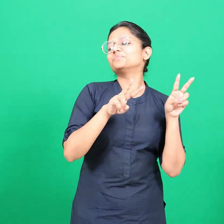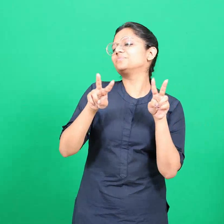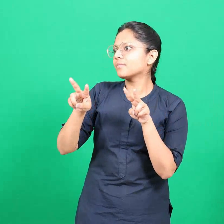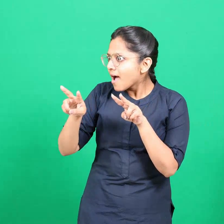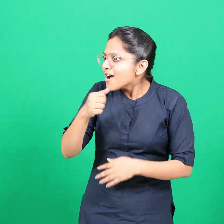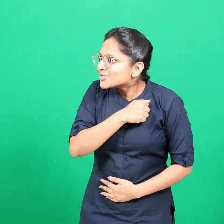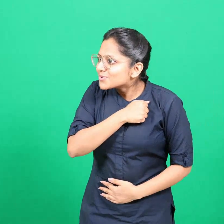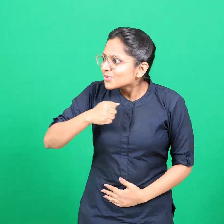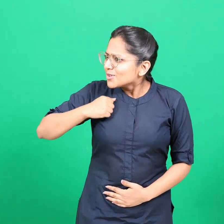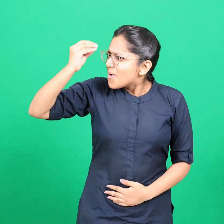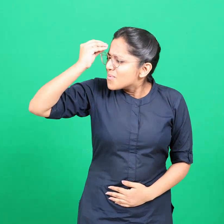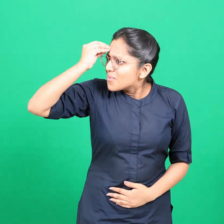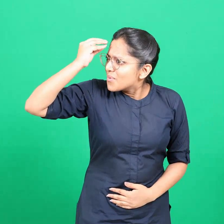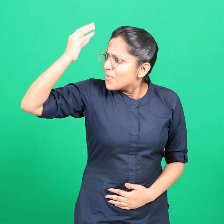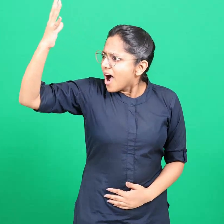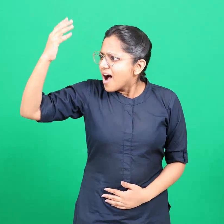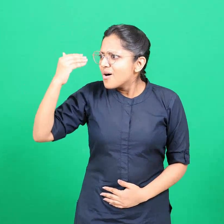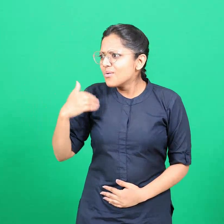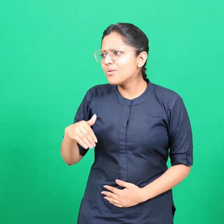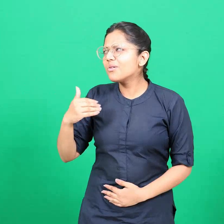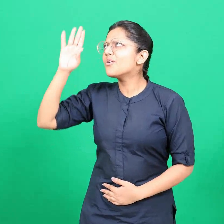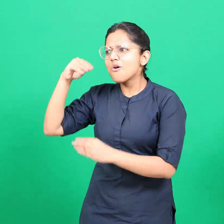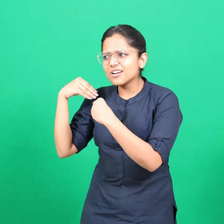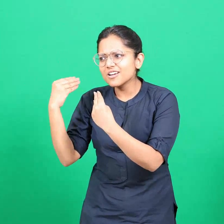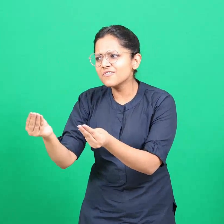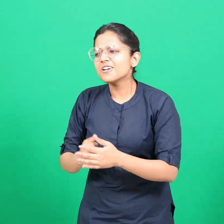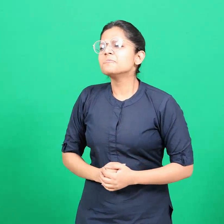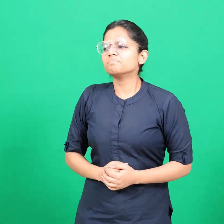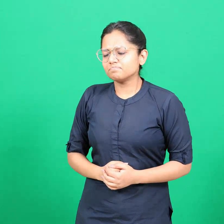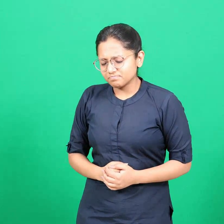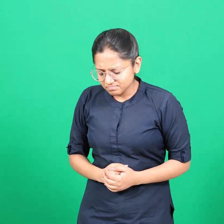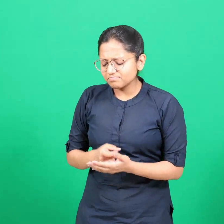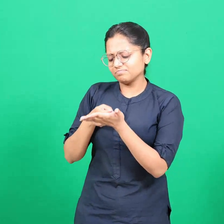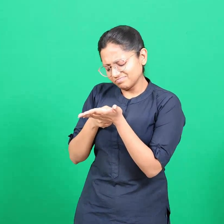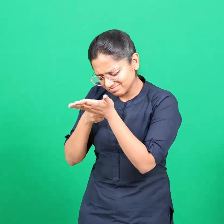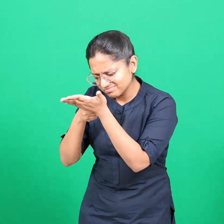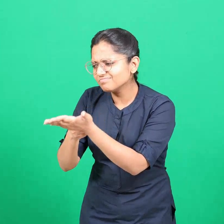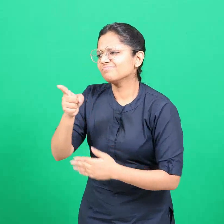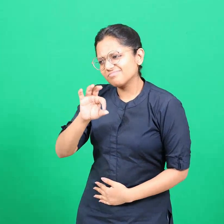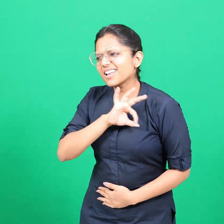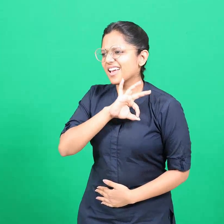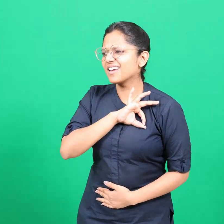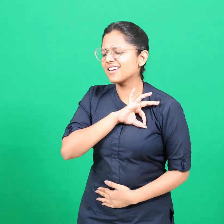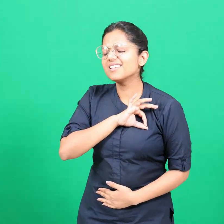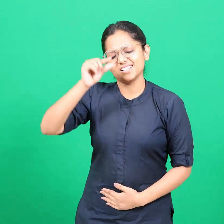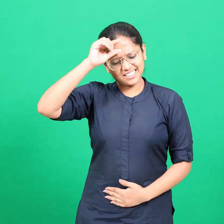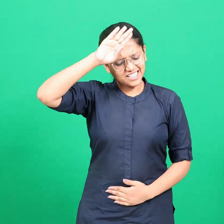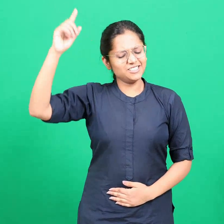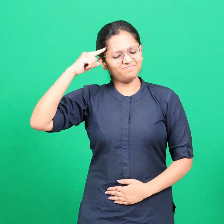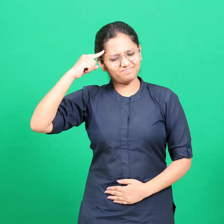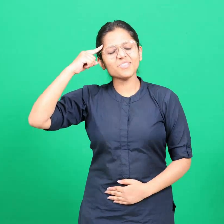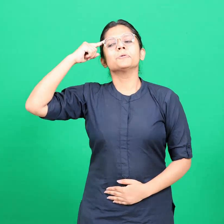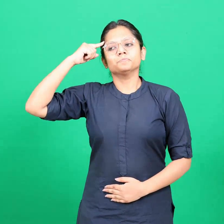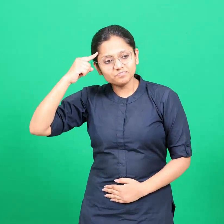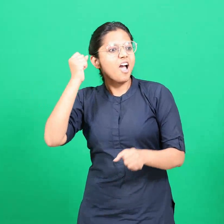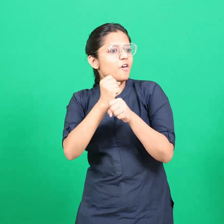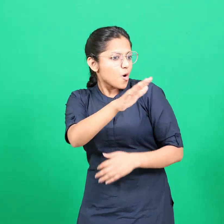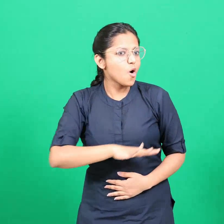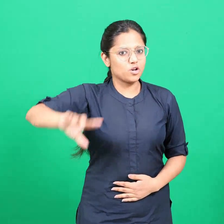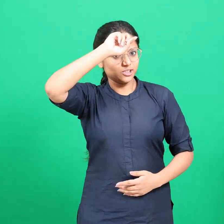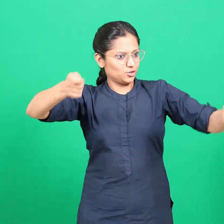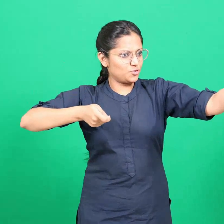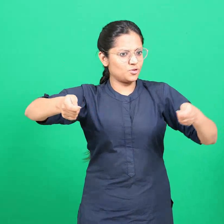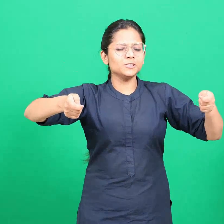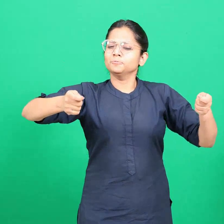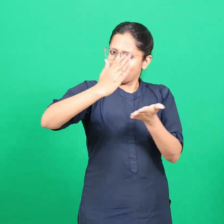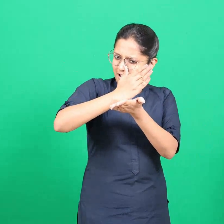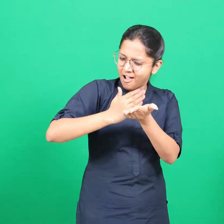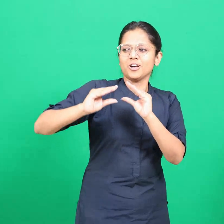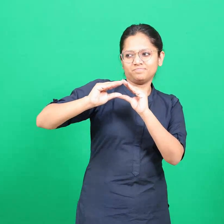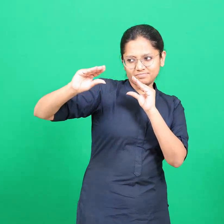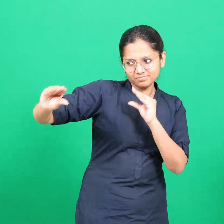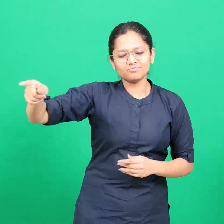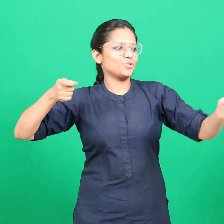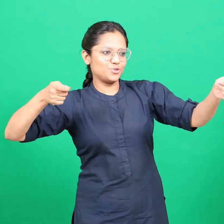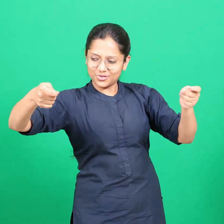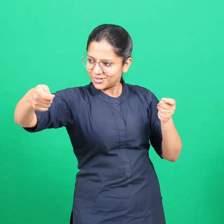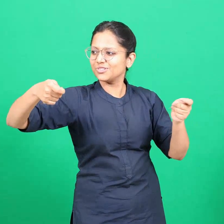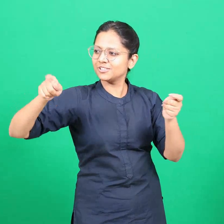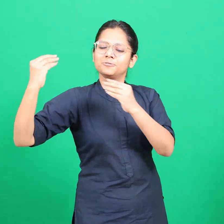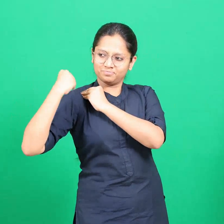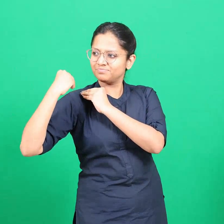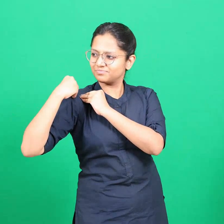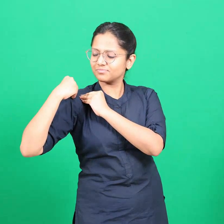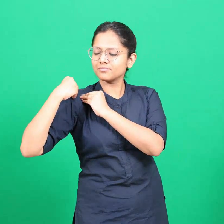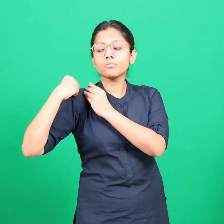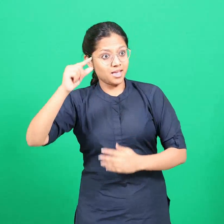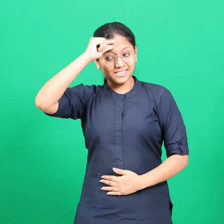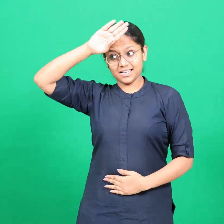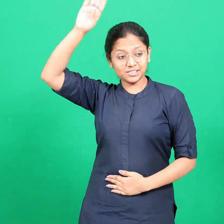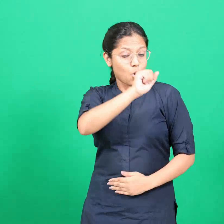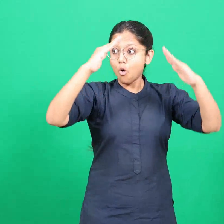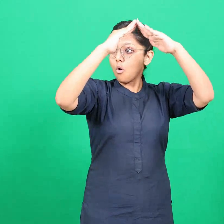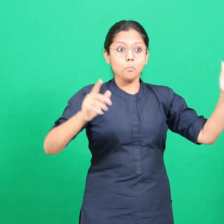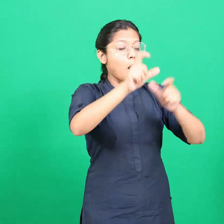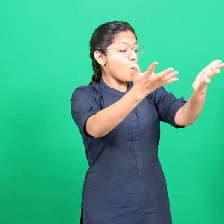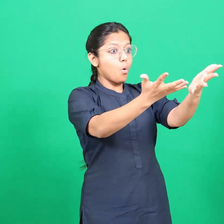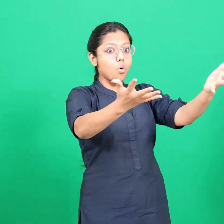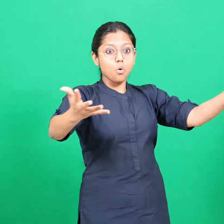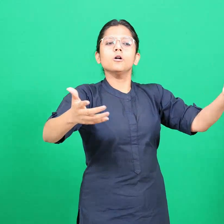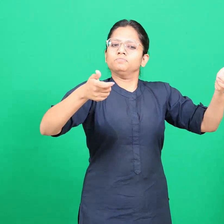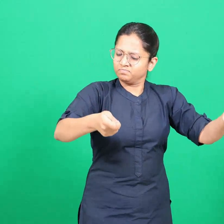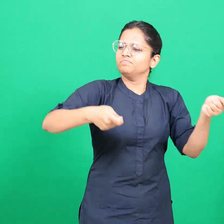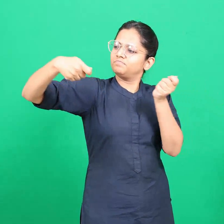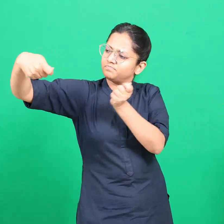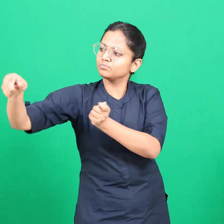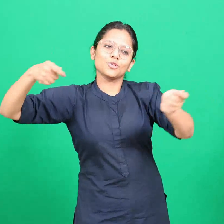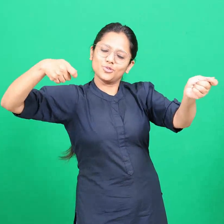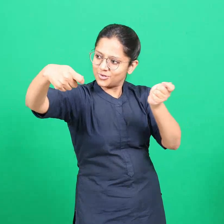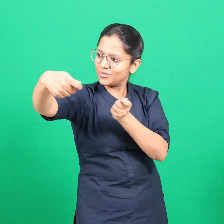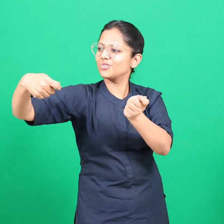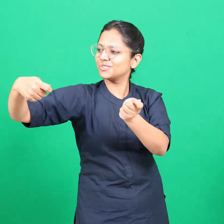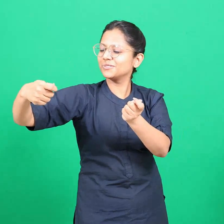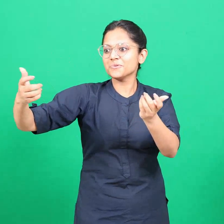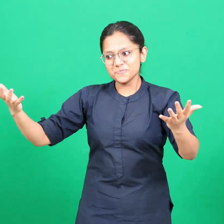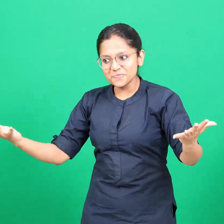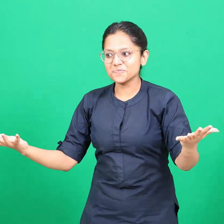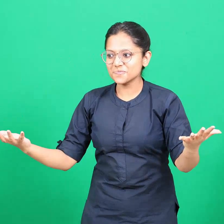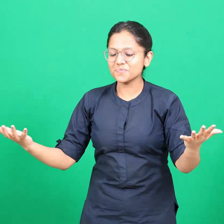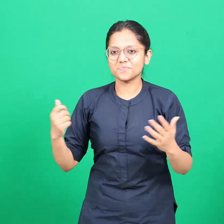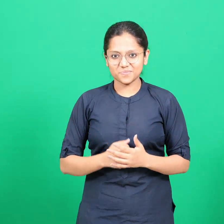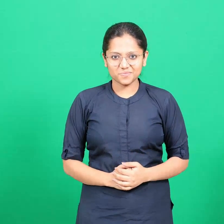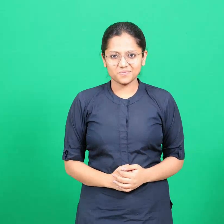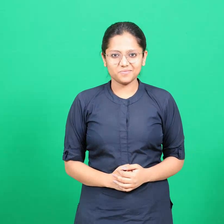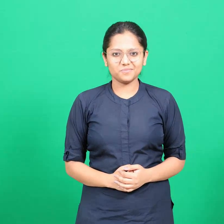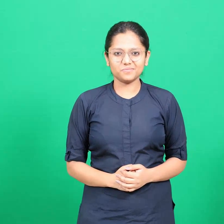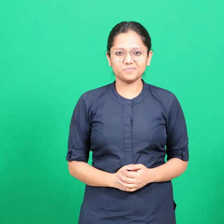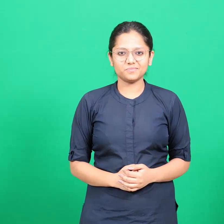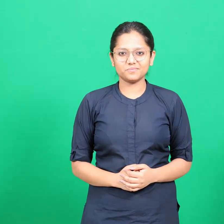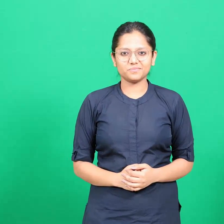He granted Joseph favor and wisdom in the sight of Pharaoh king of Egypt, who appointed him ruler over Egypt and all his household.